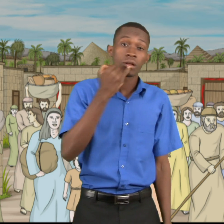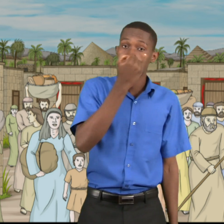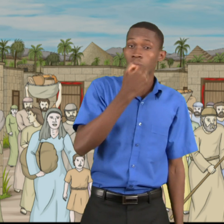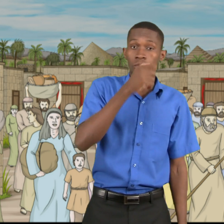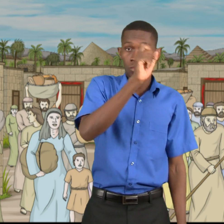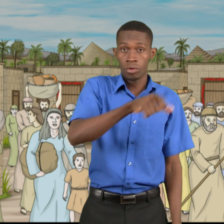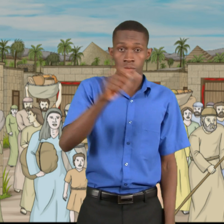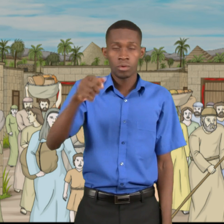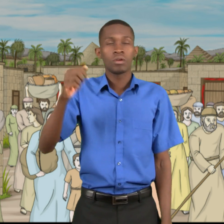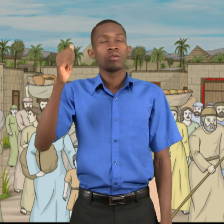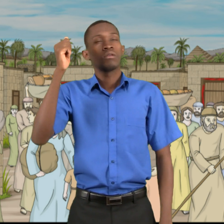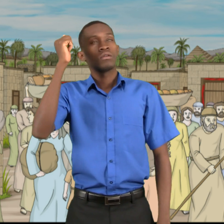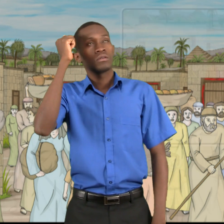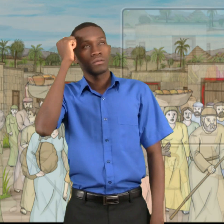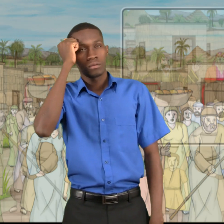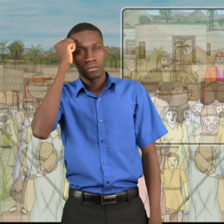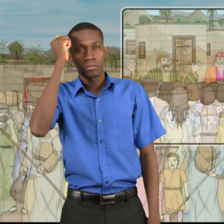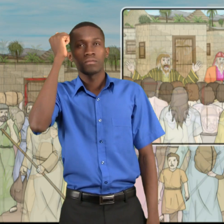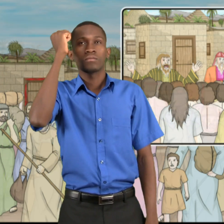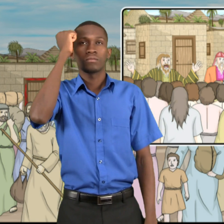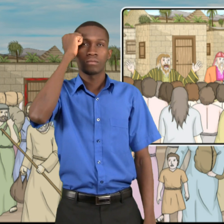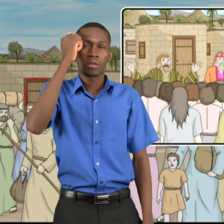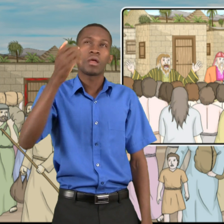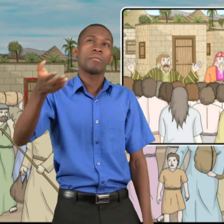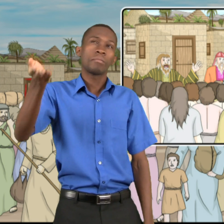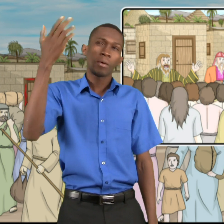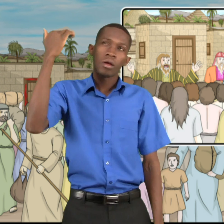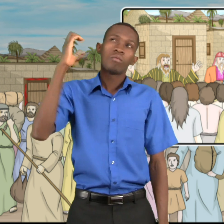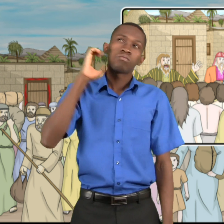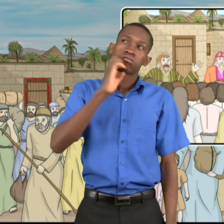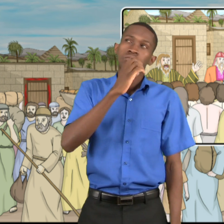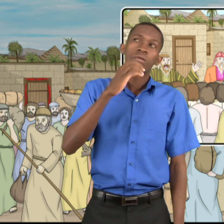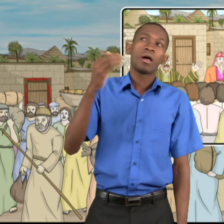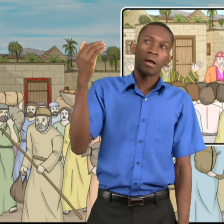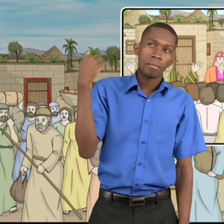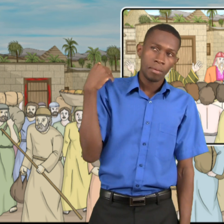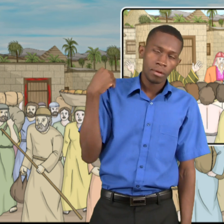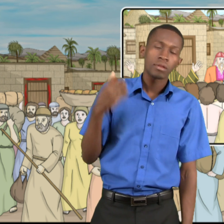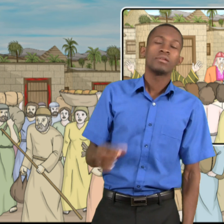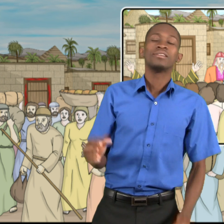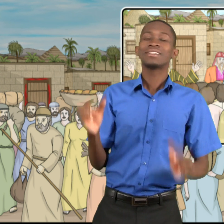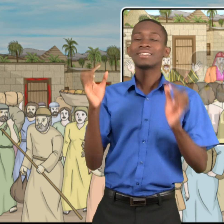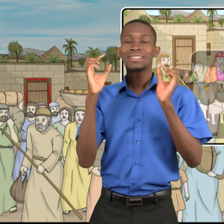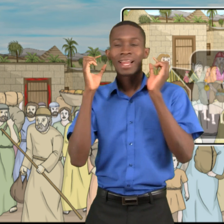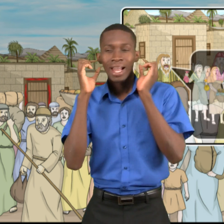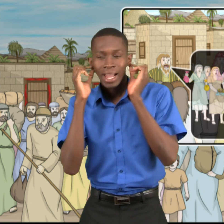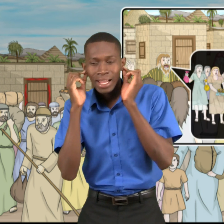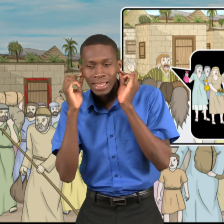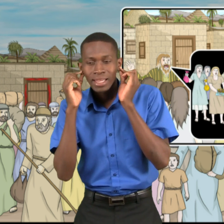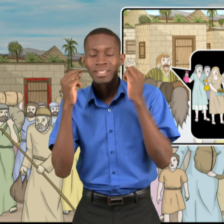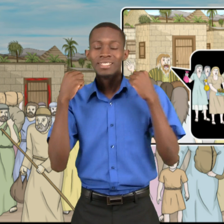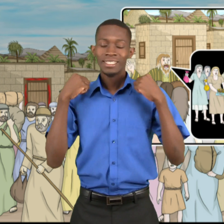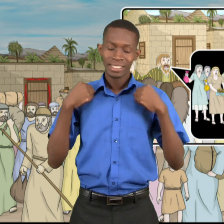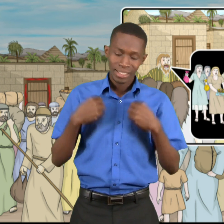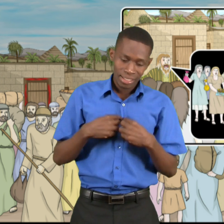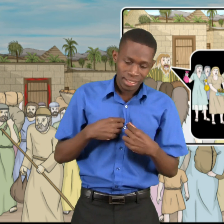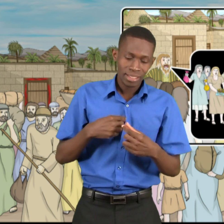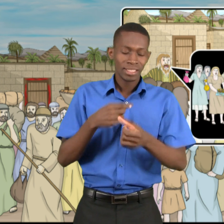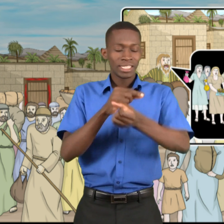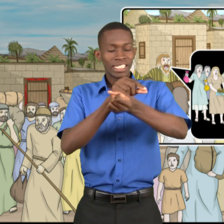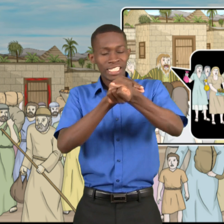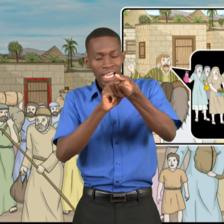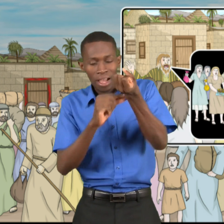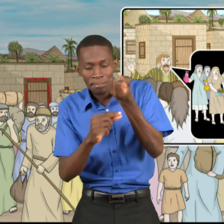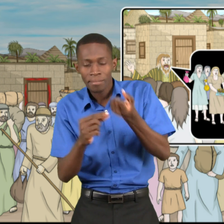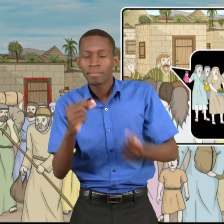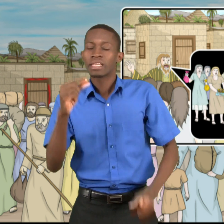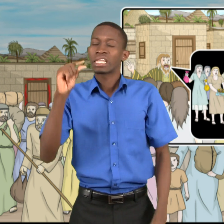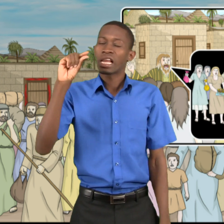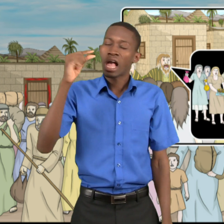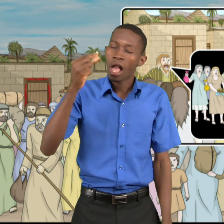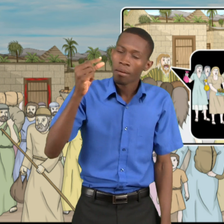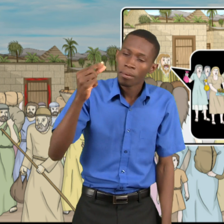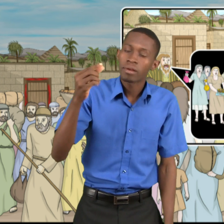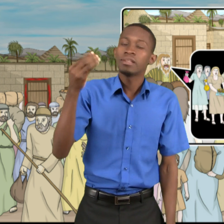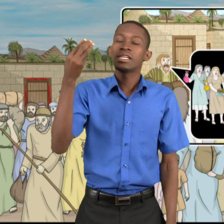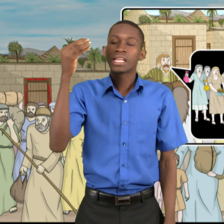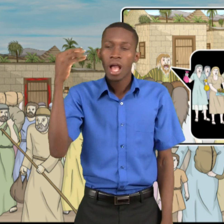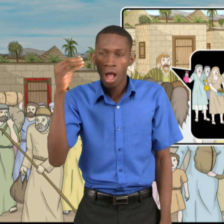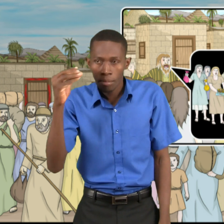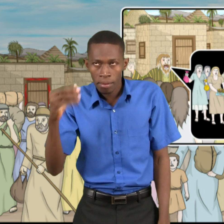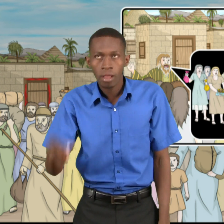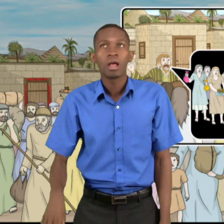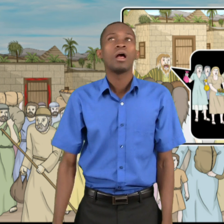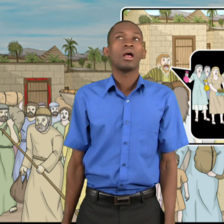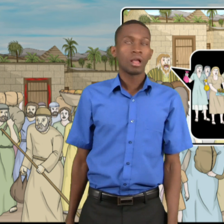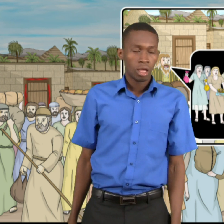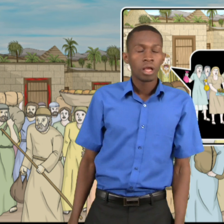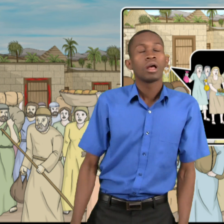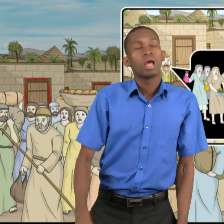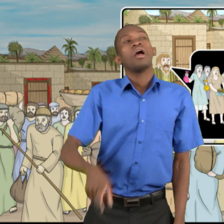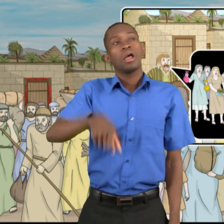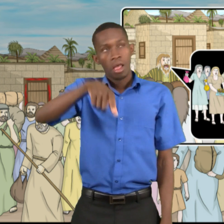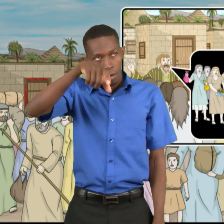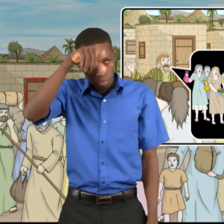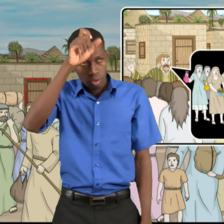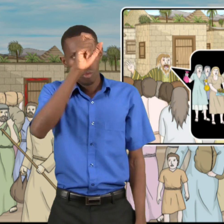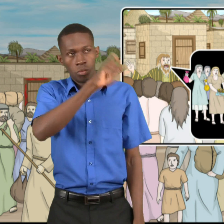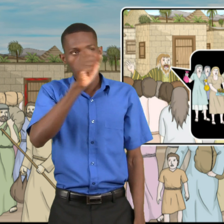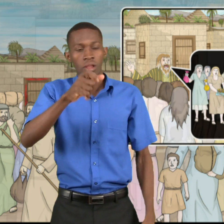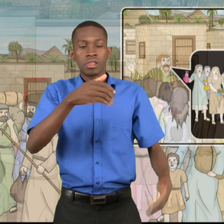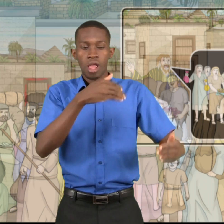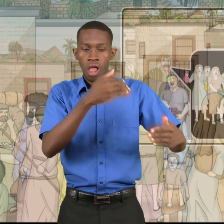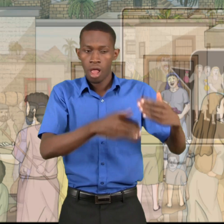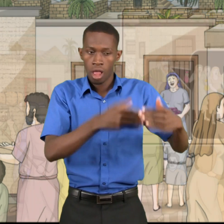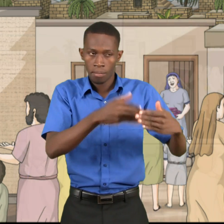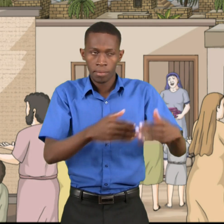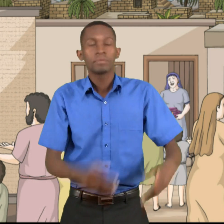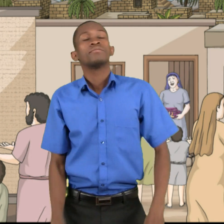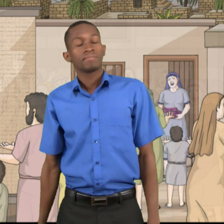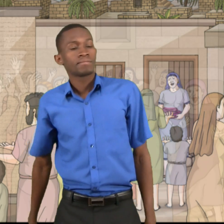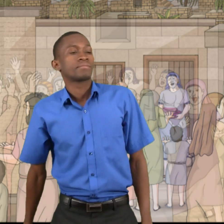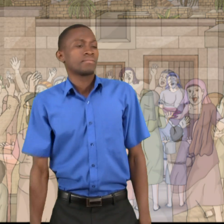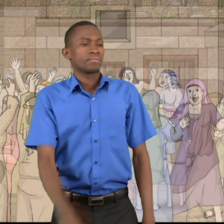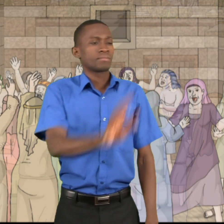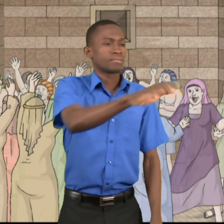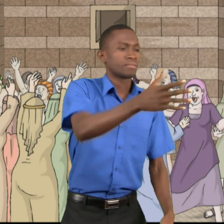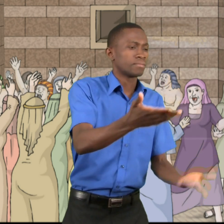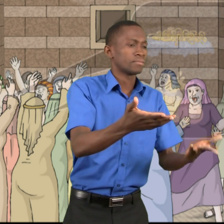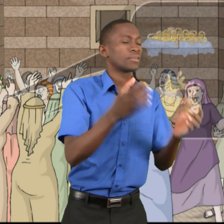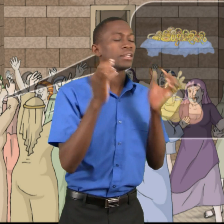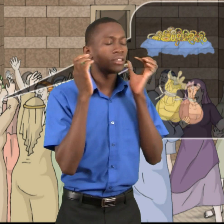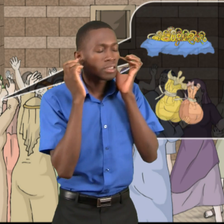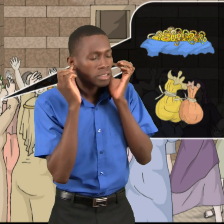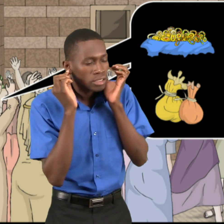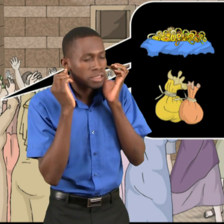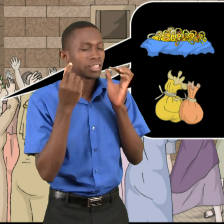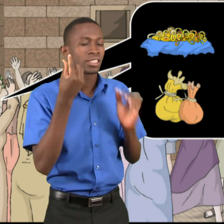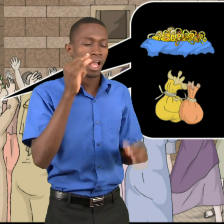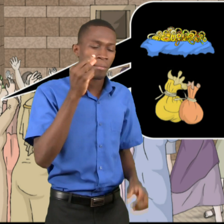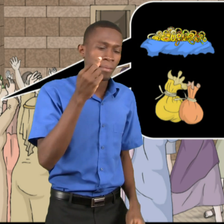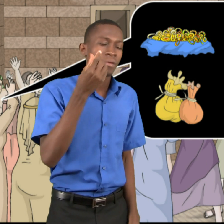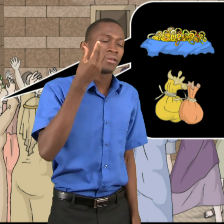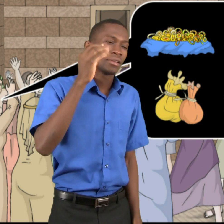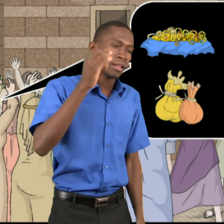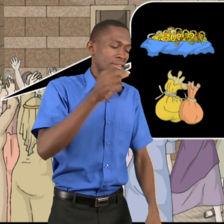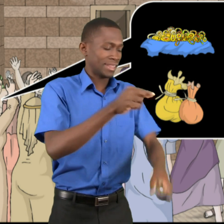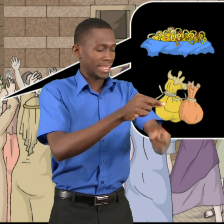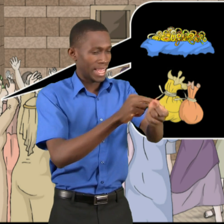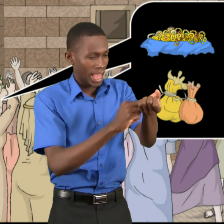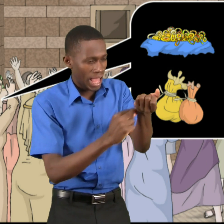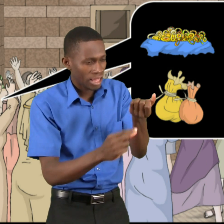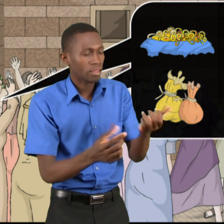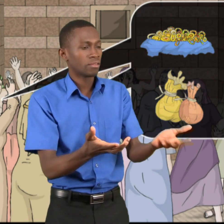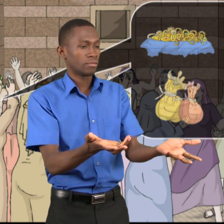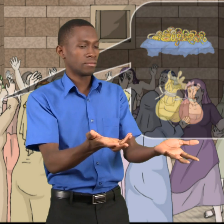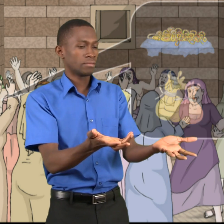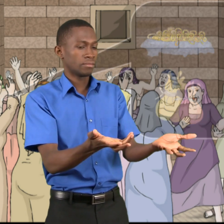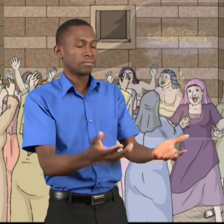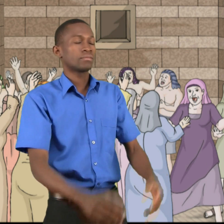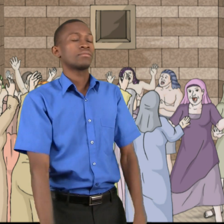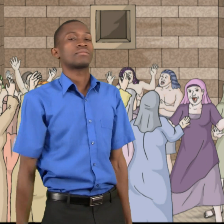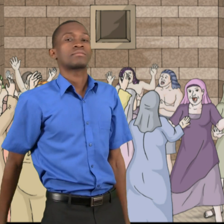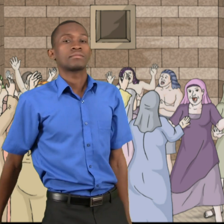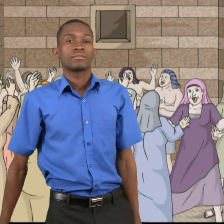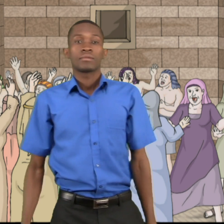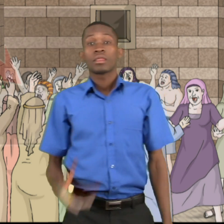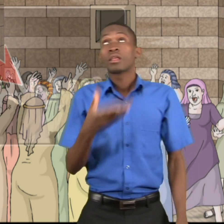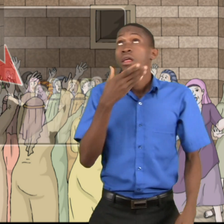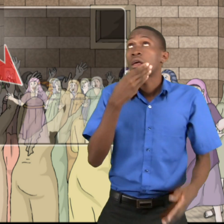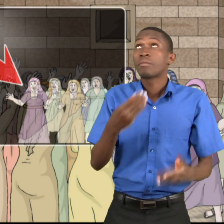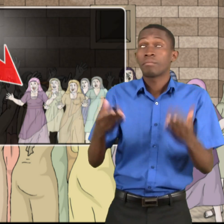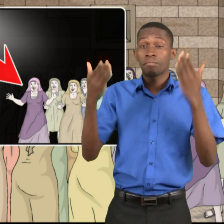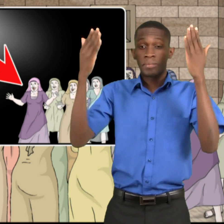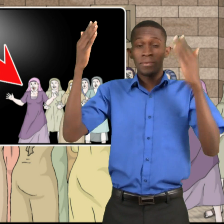Furthermore, the Israelites acted on Moses’ word and asked the Egyptians for articles of silver and gold, and for clothing.